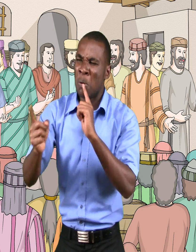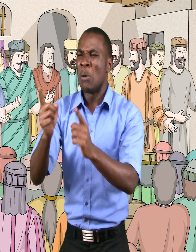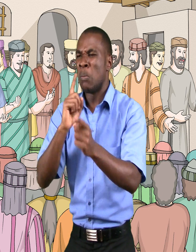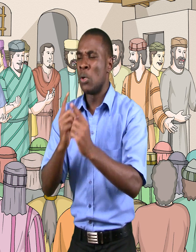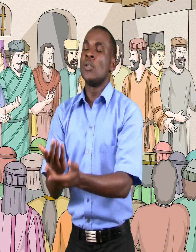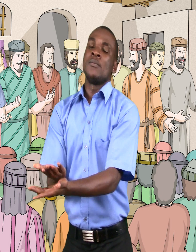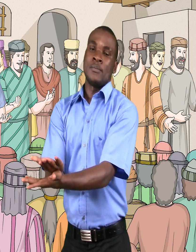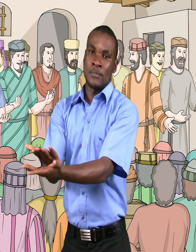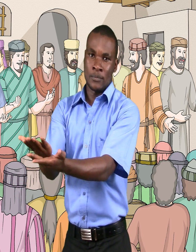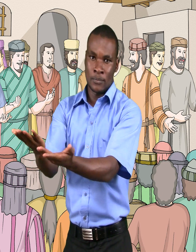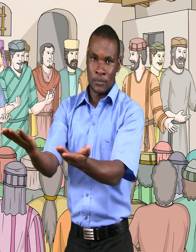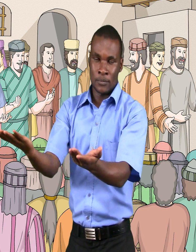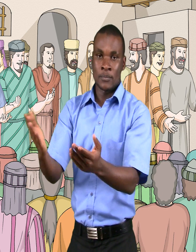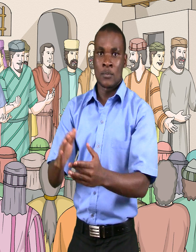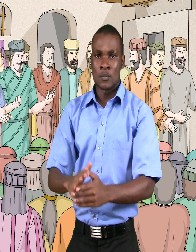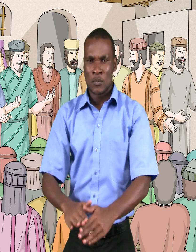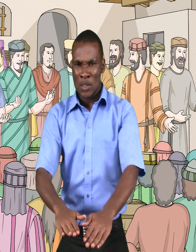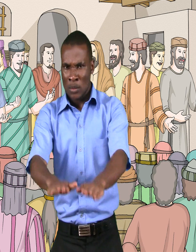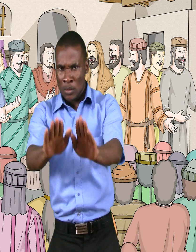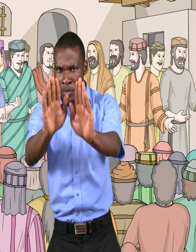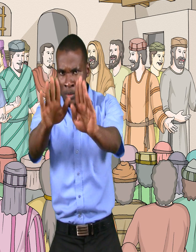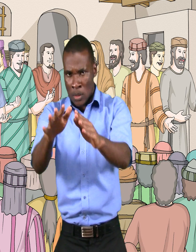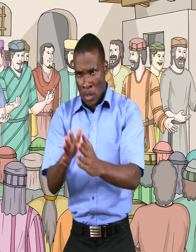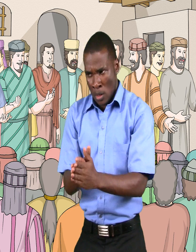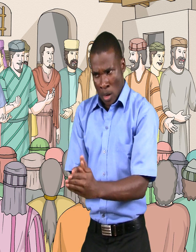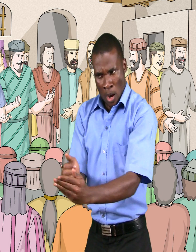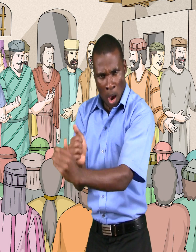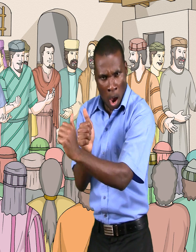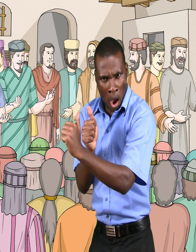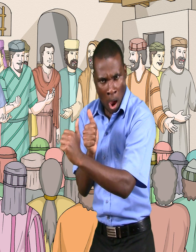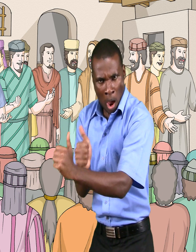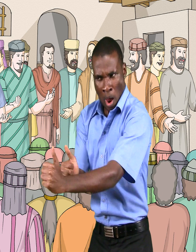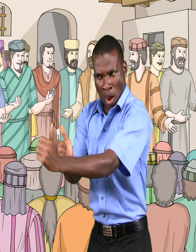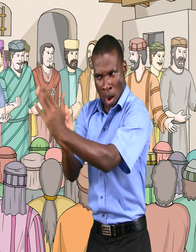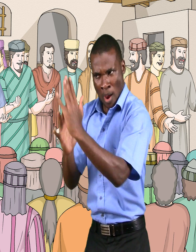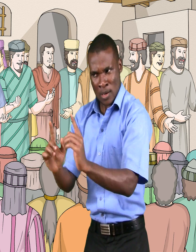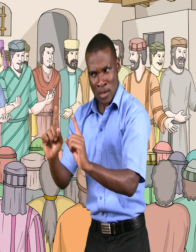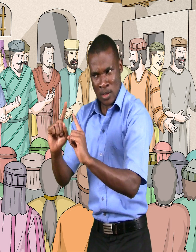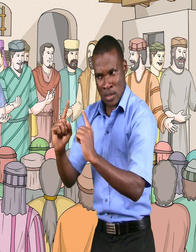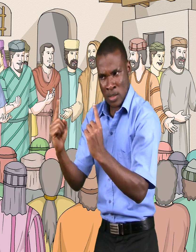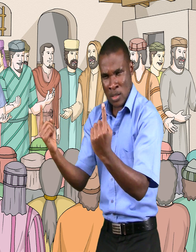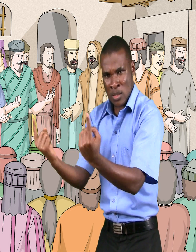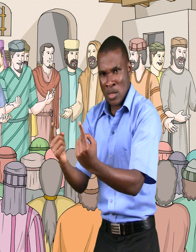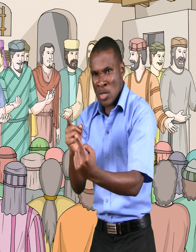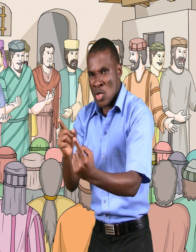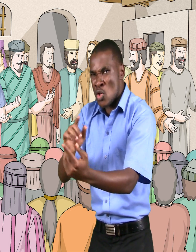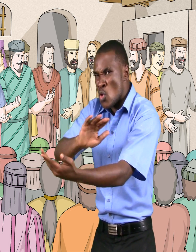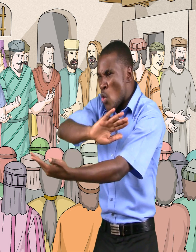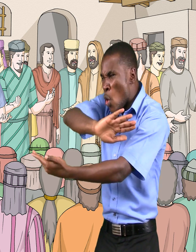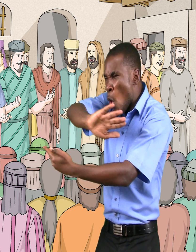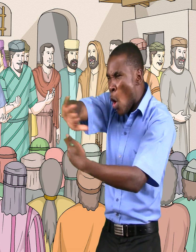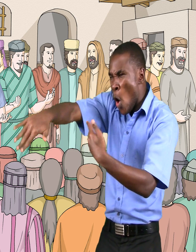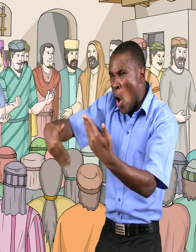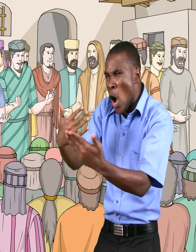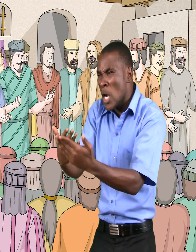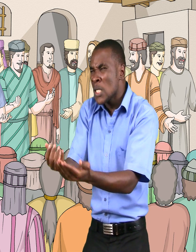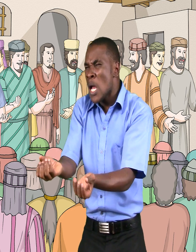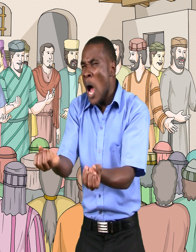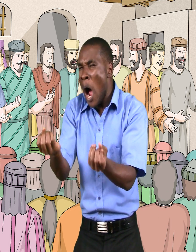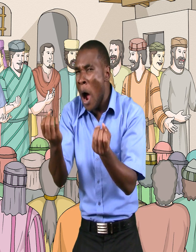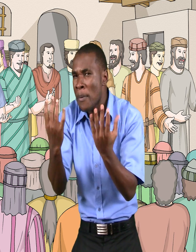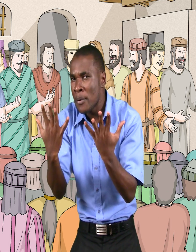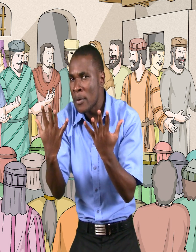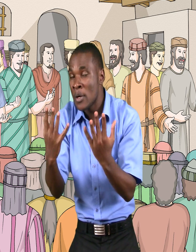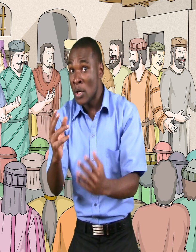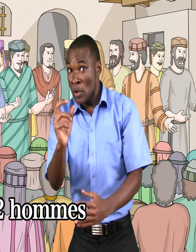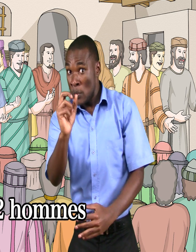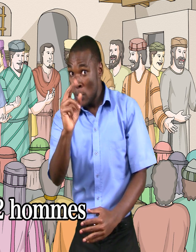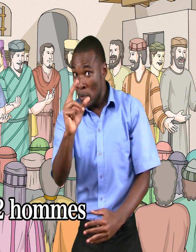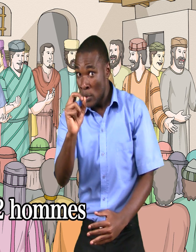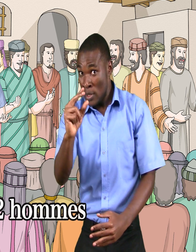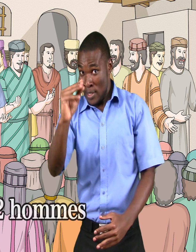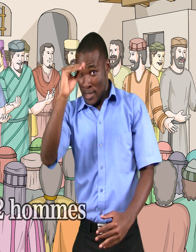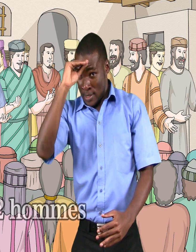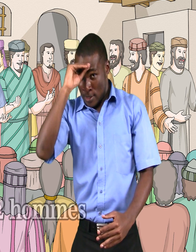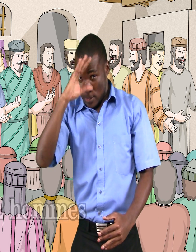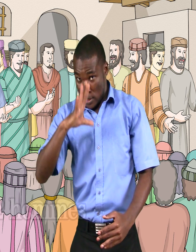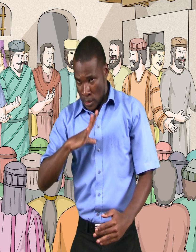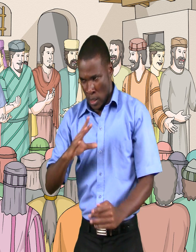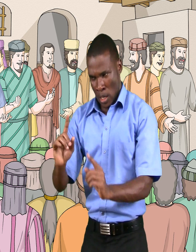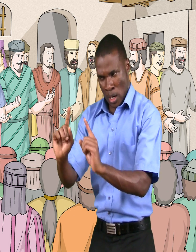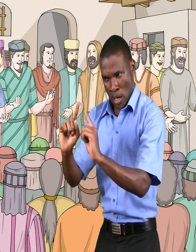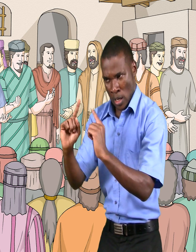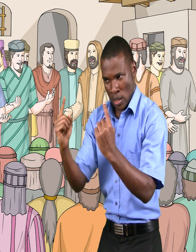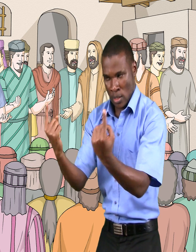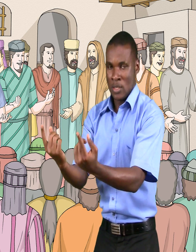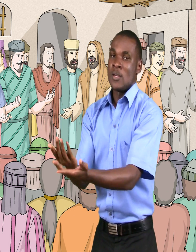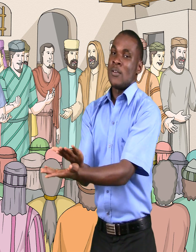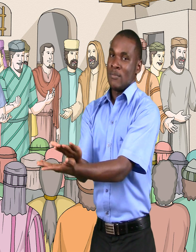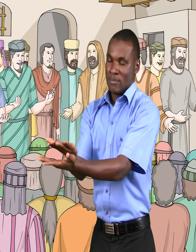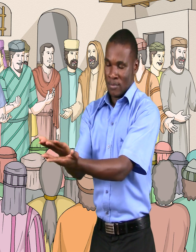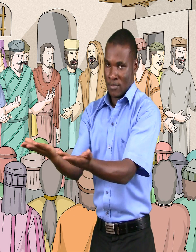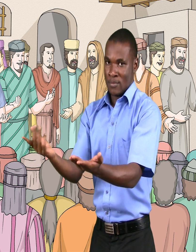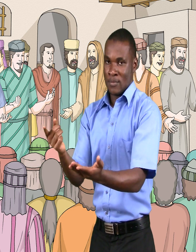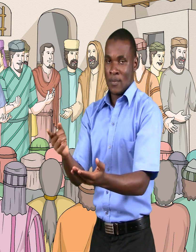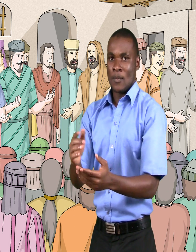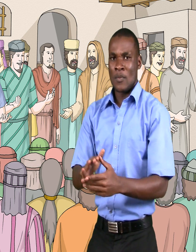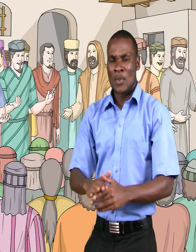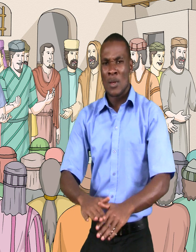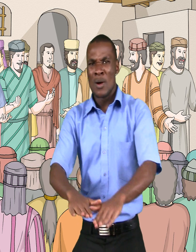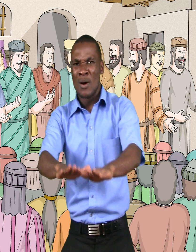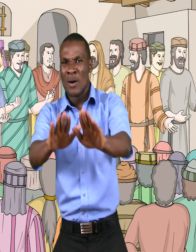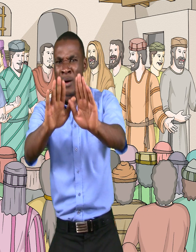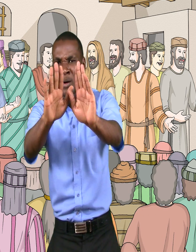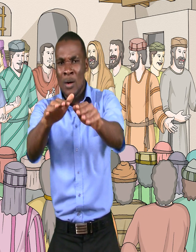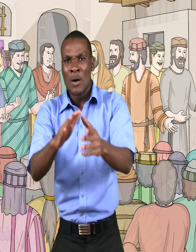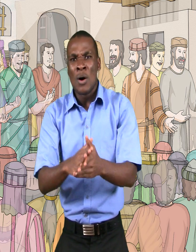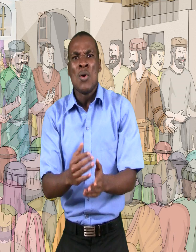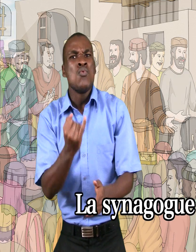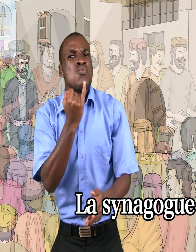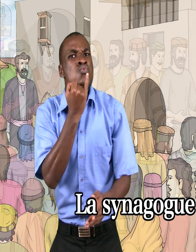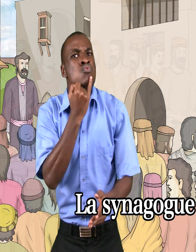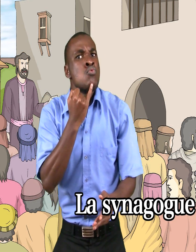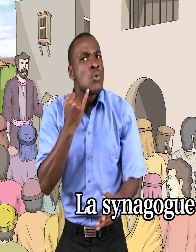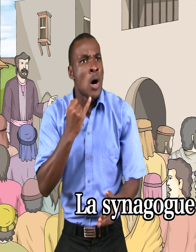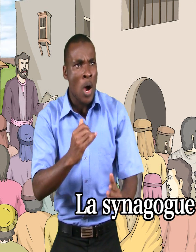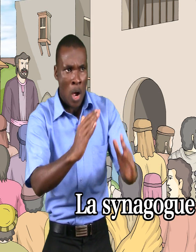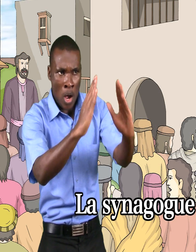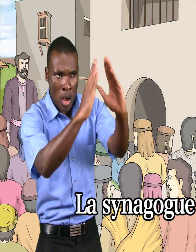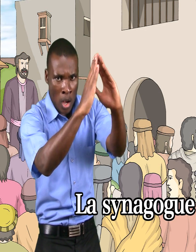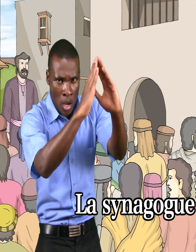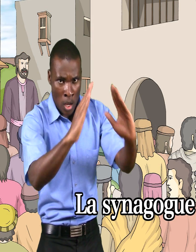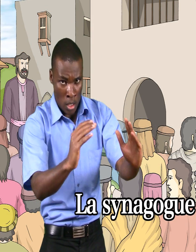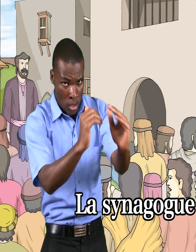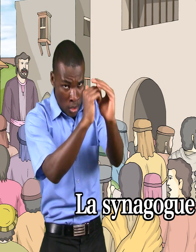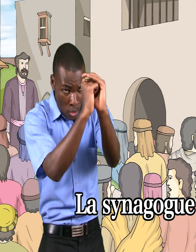There were about twelve men in all.